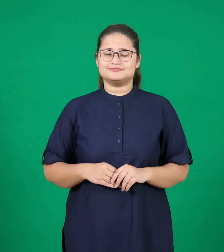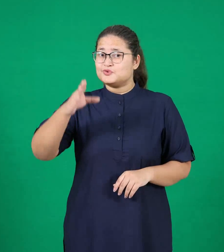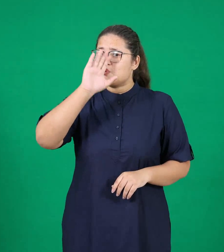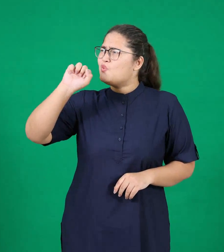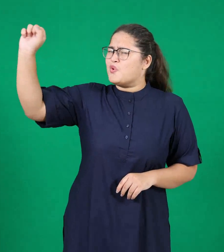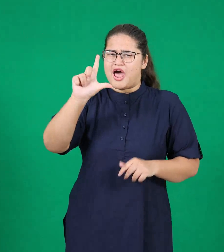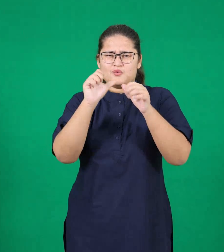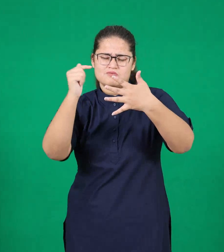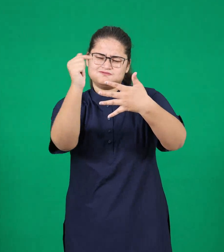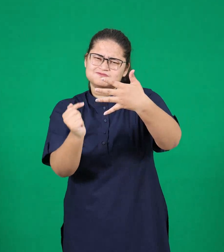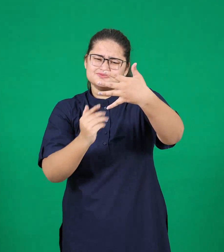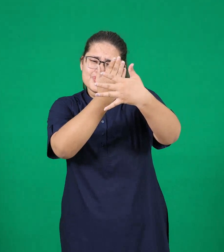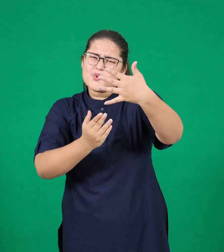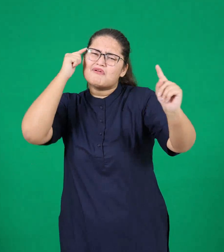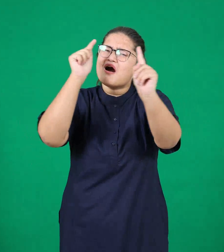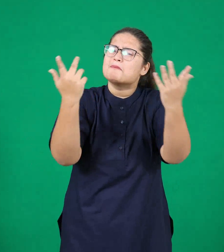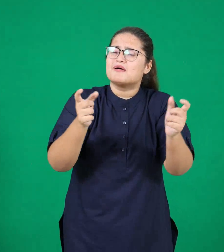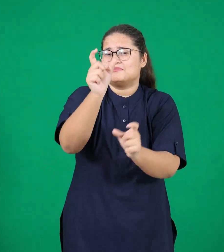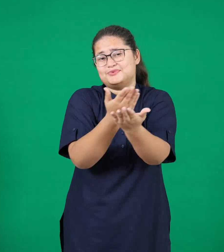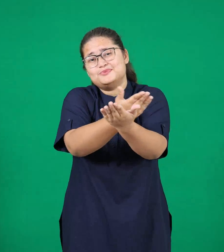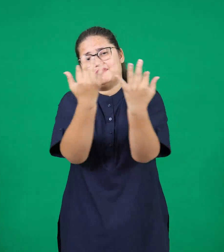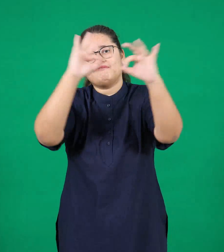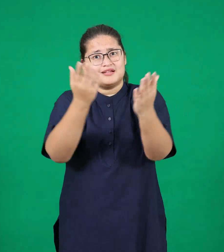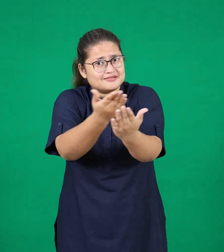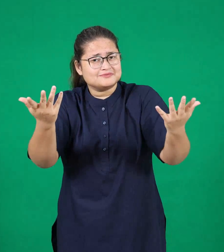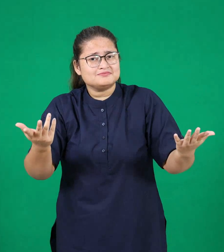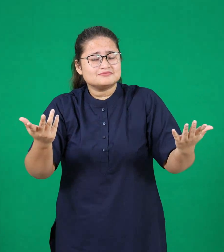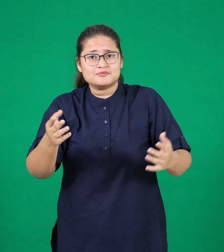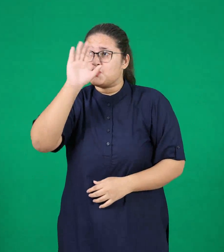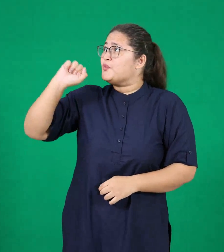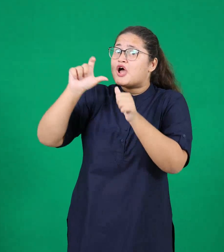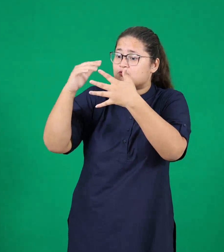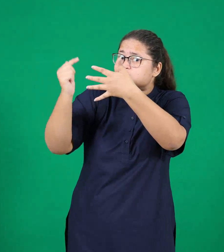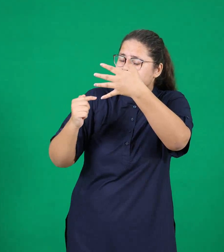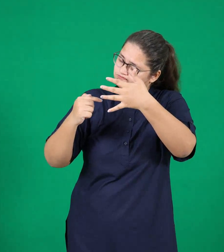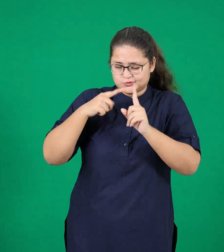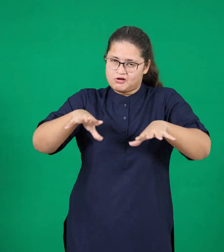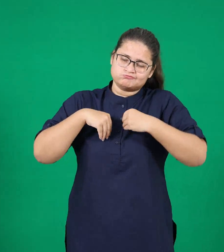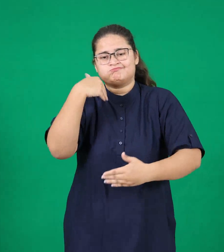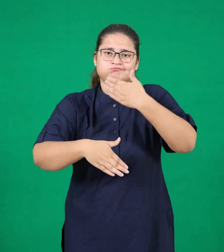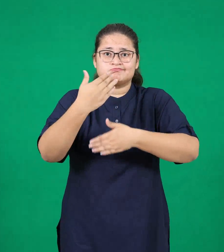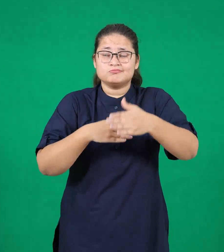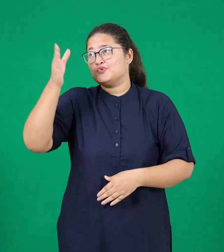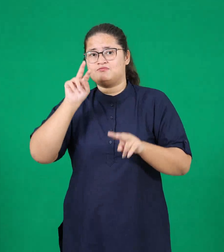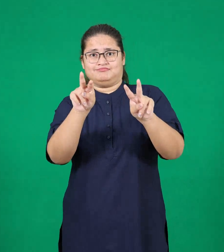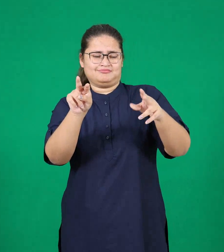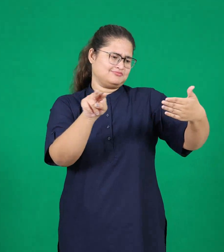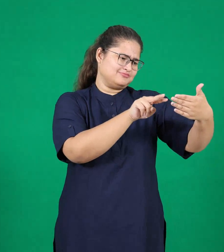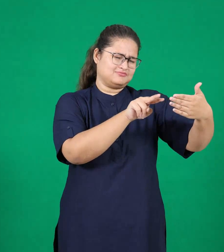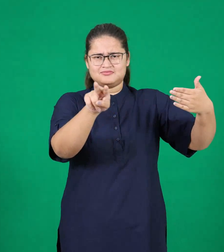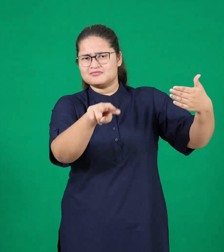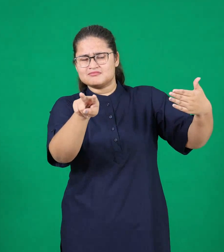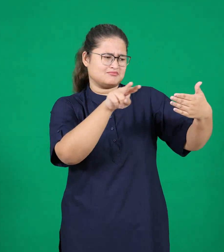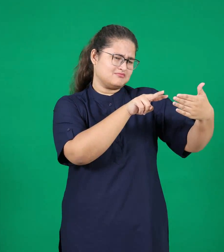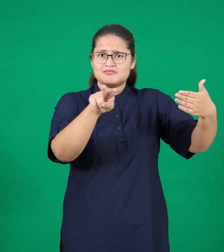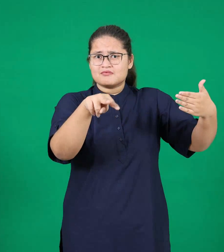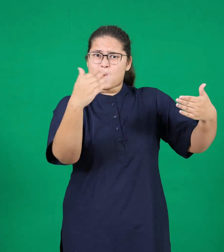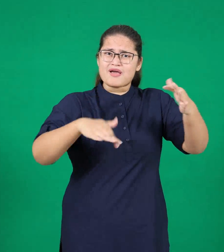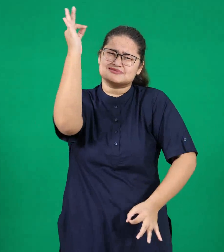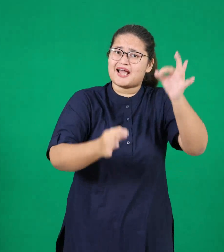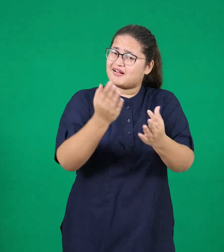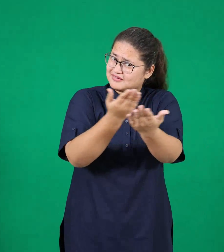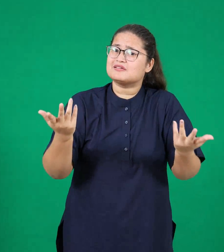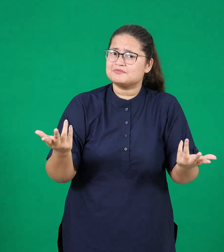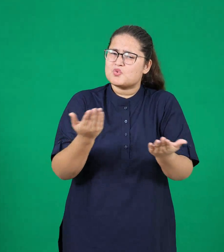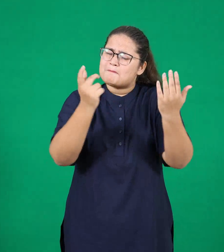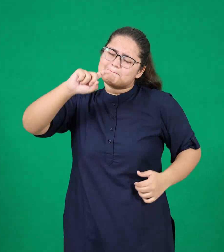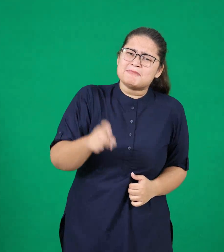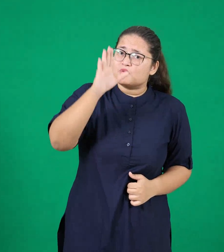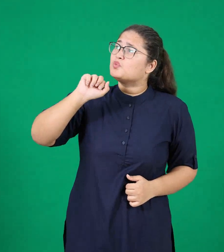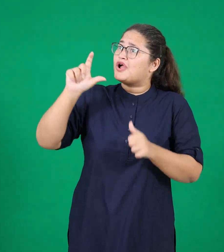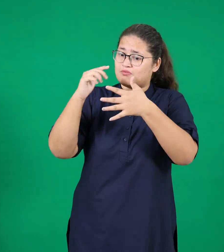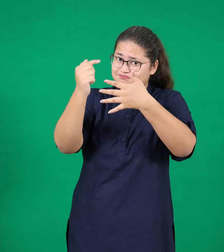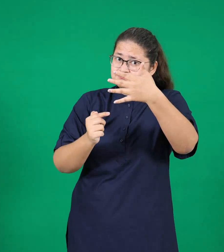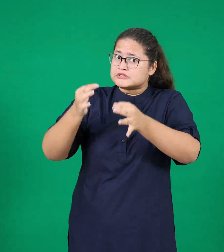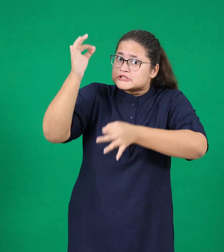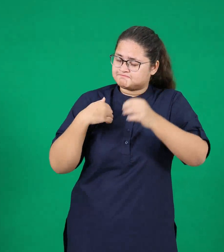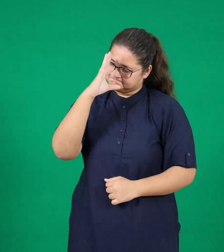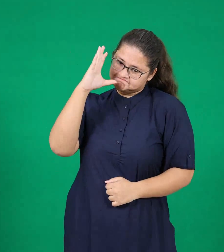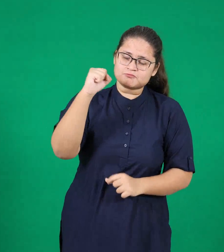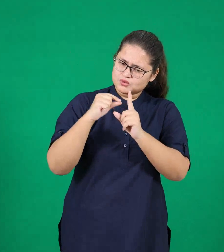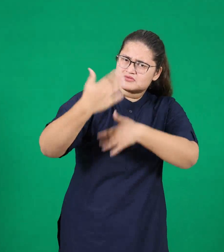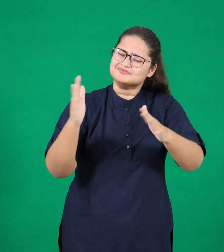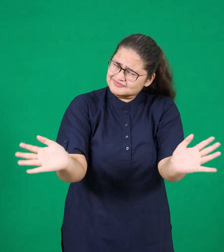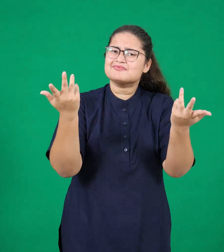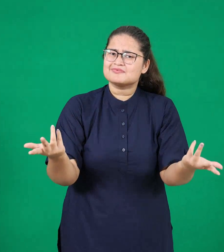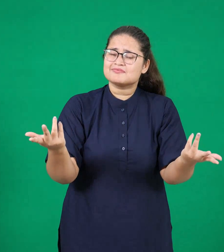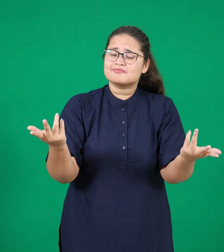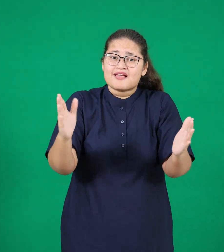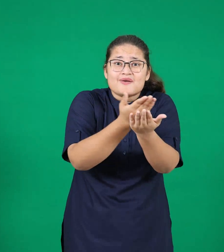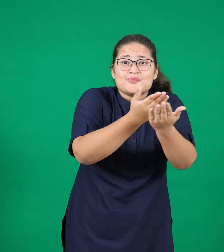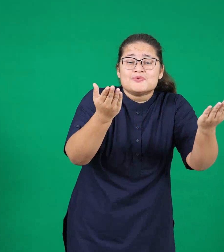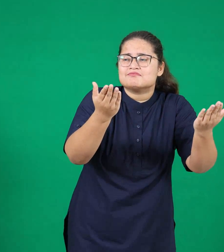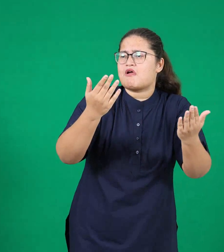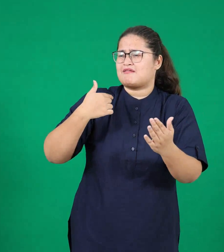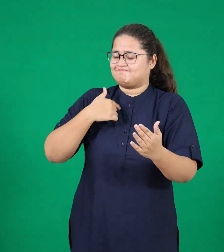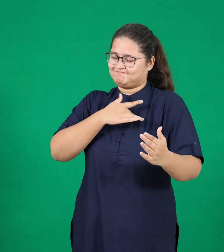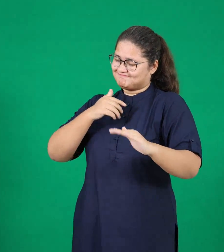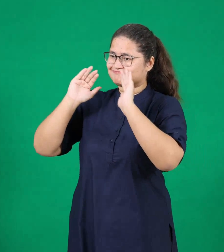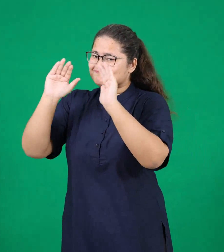Speak and act as those who are going to be judged by the law that gives freedom.